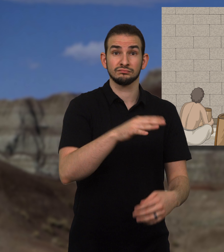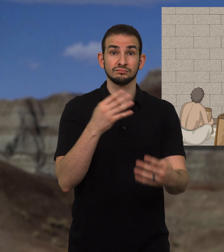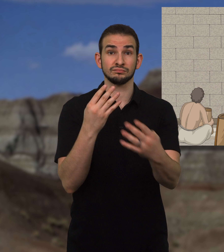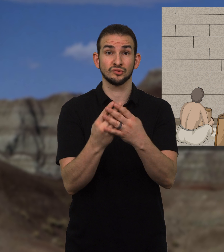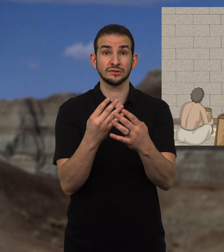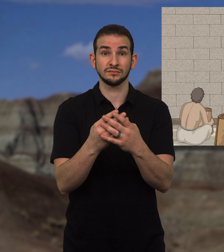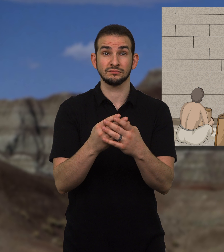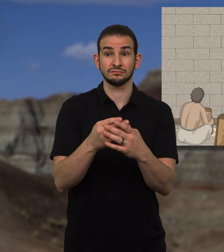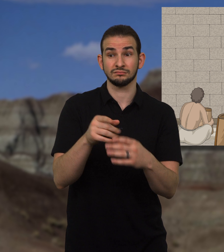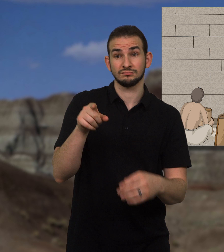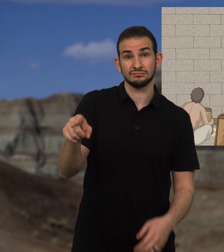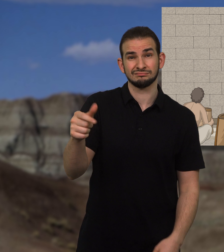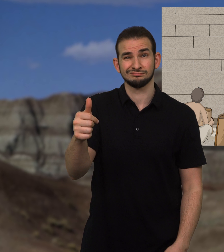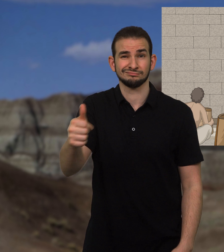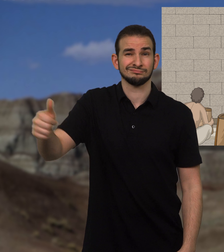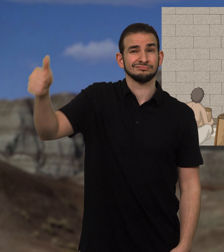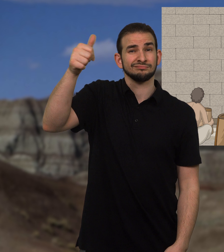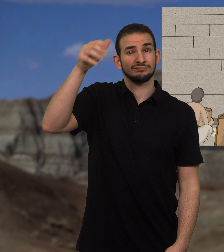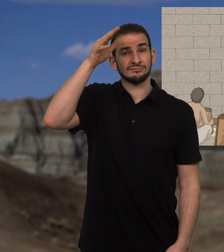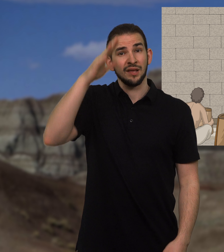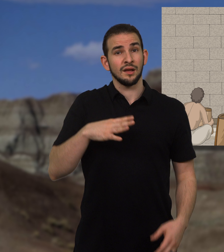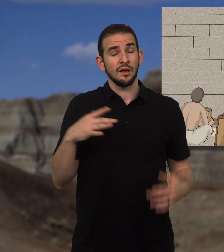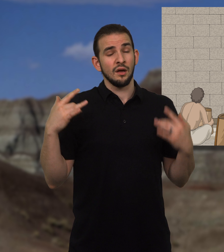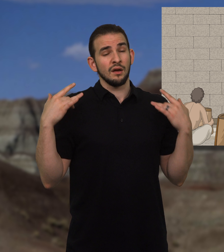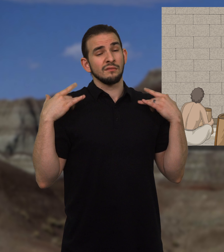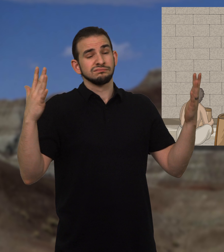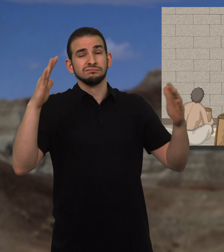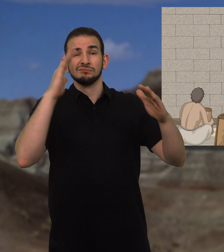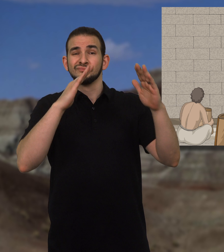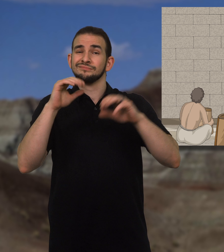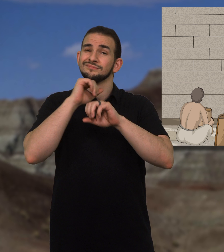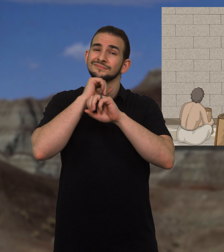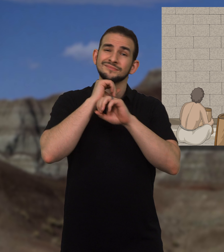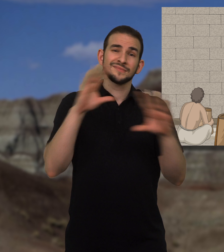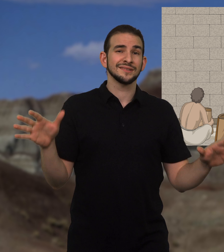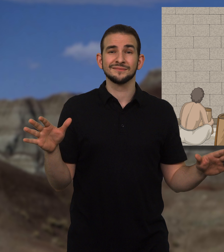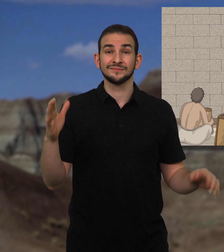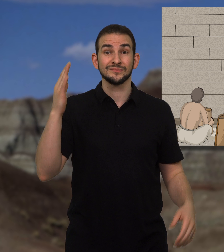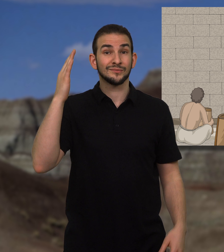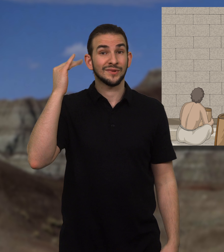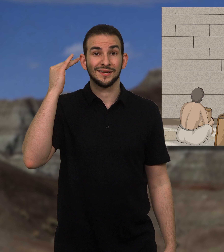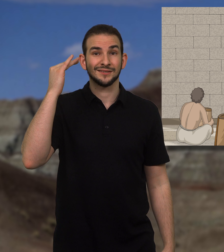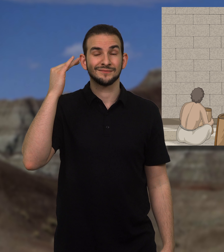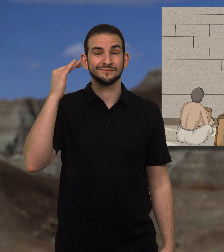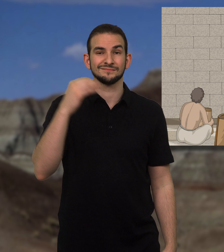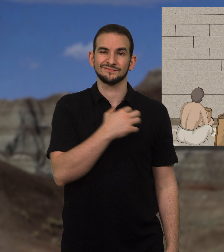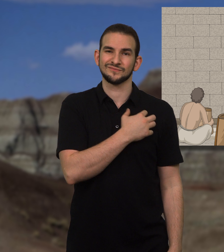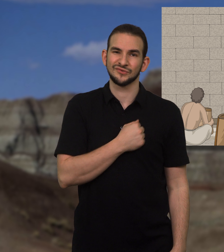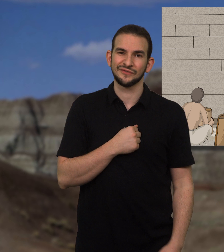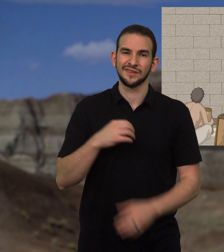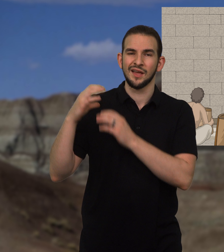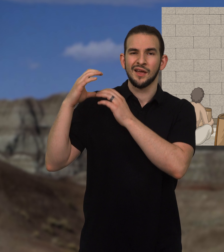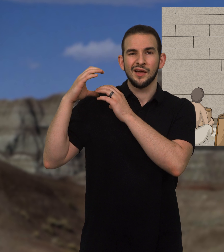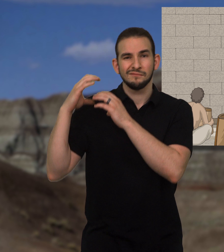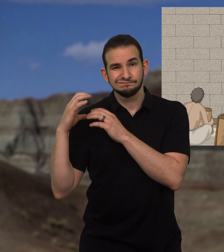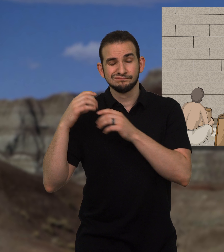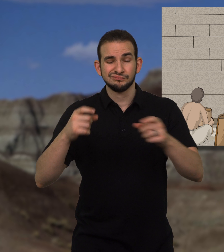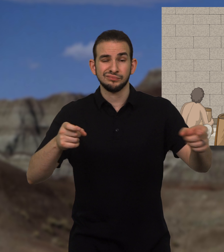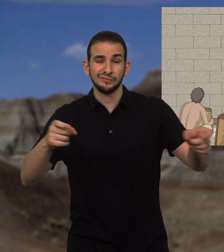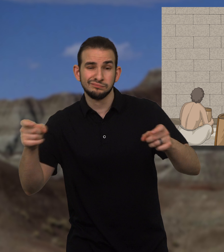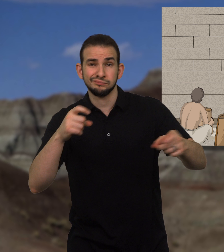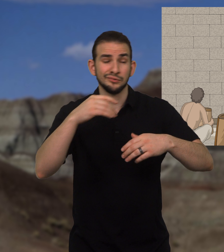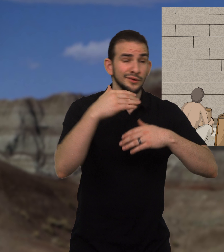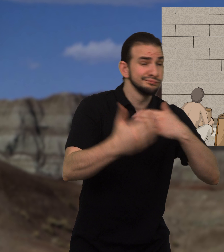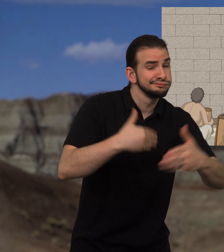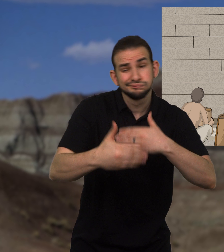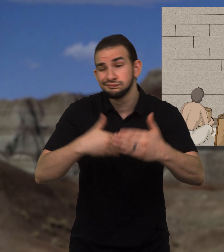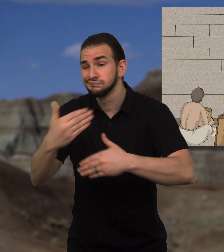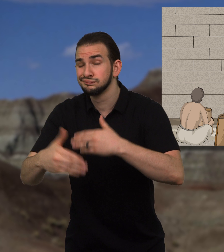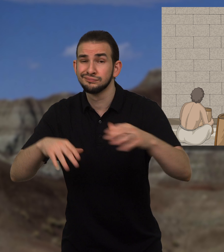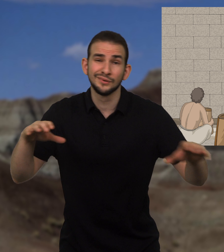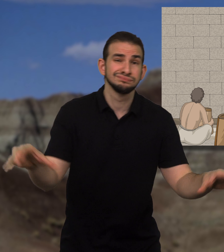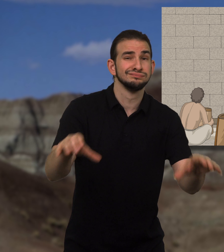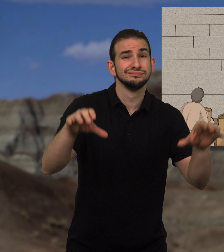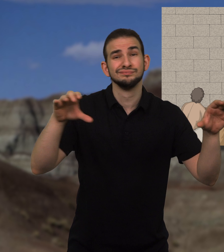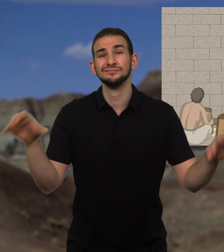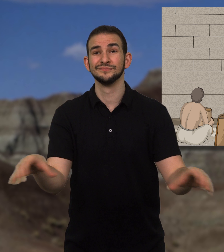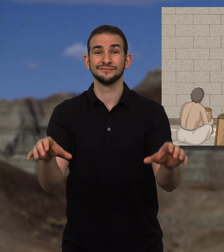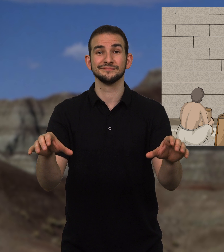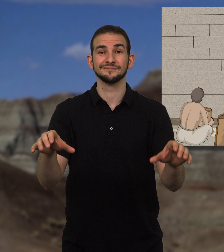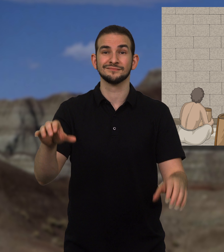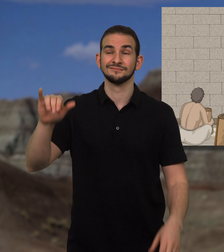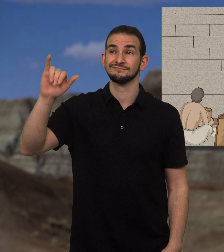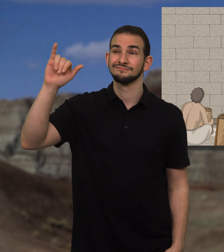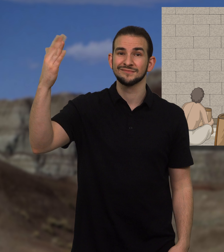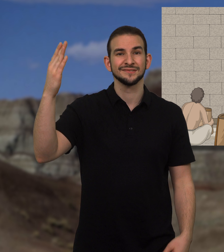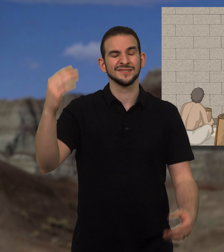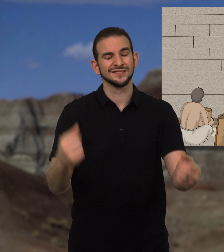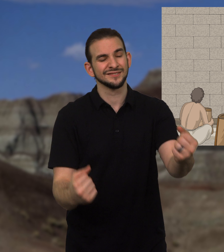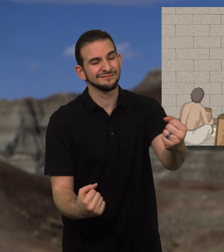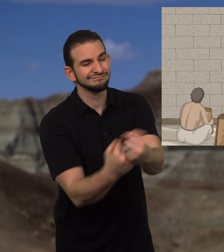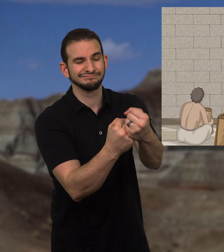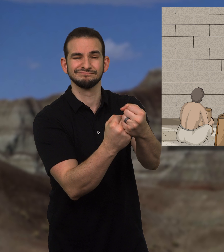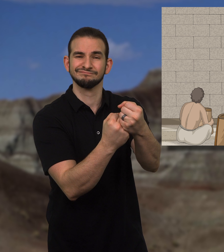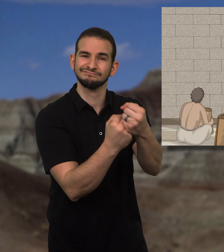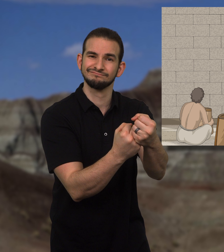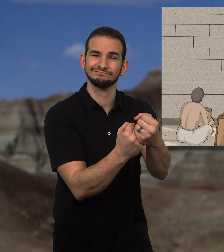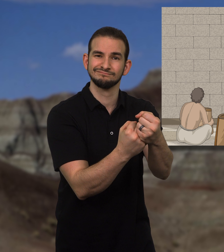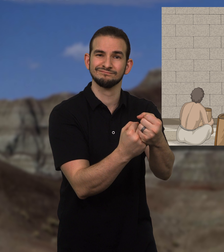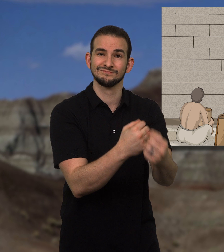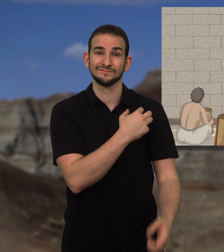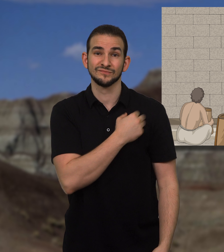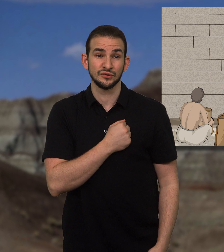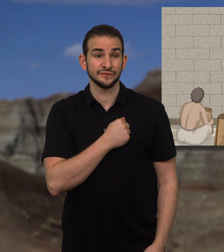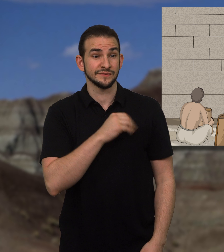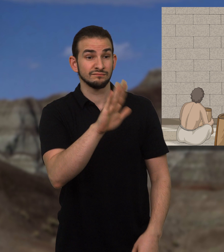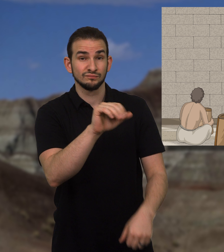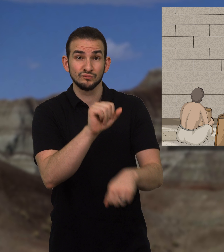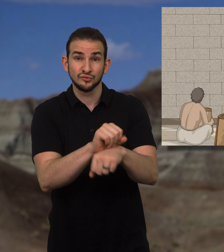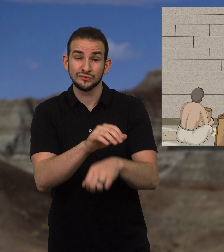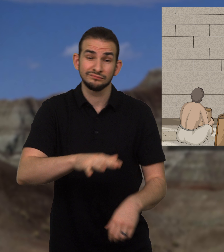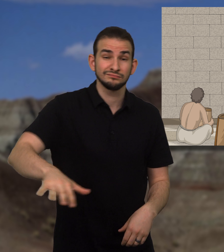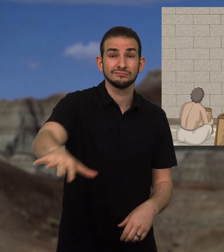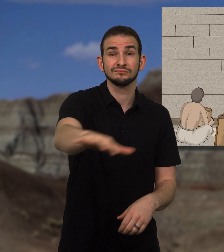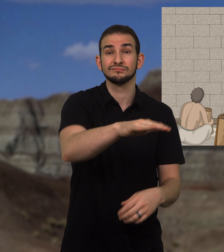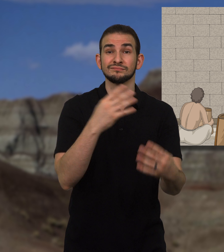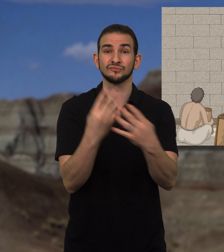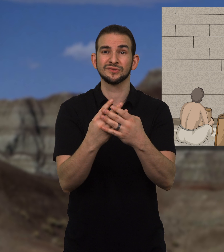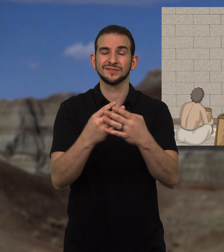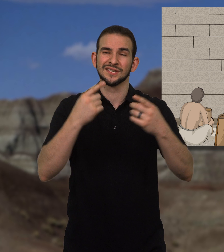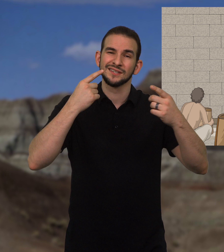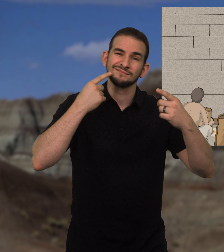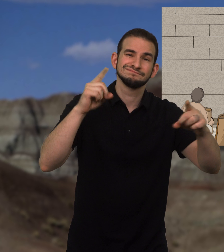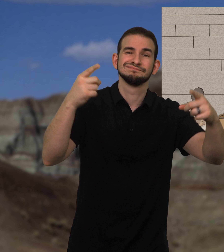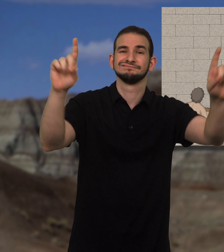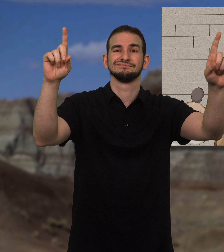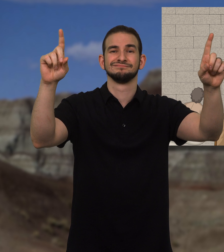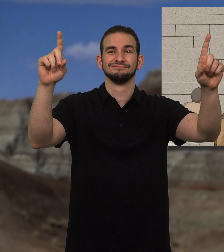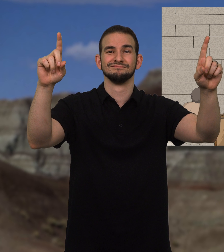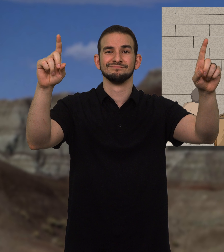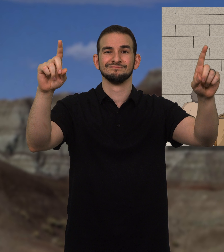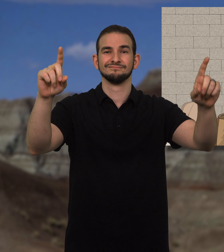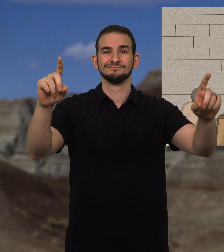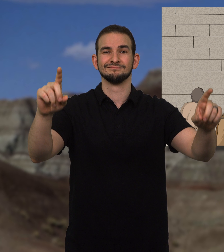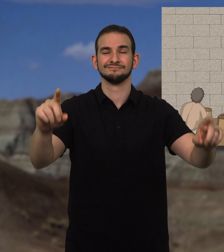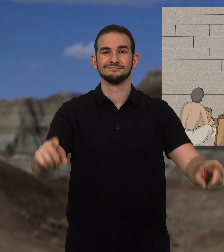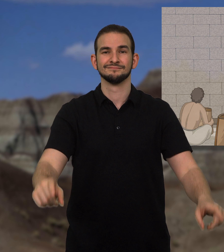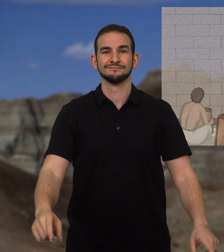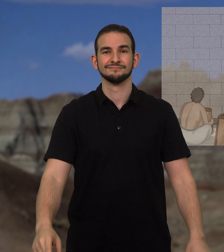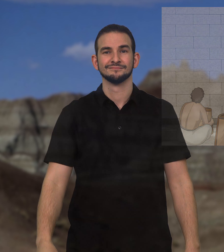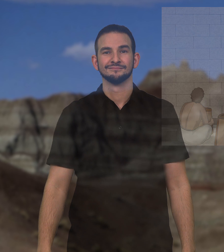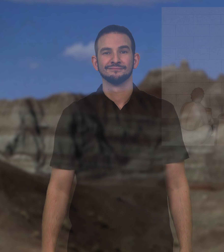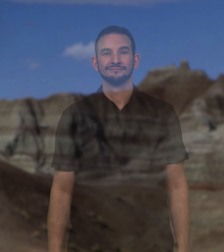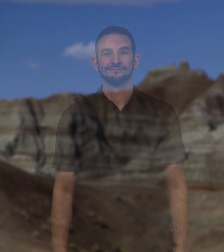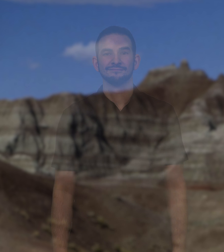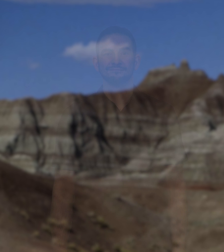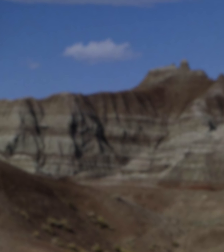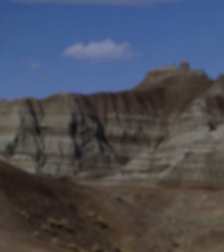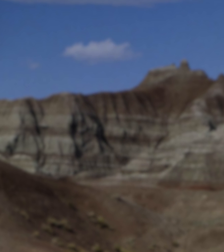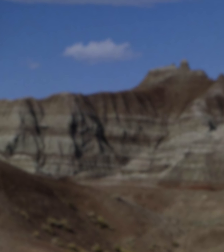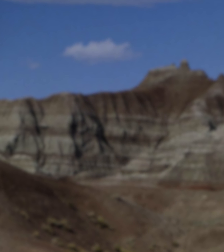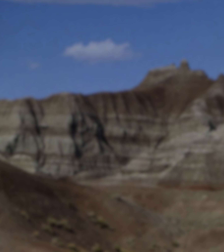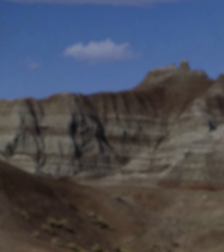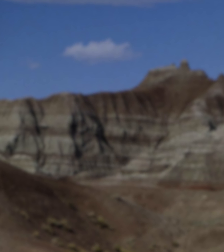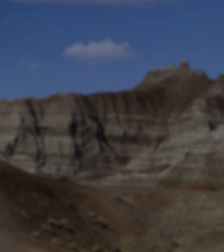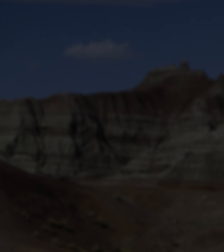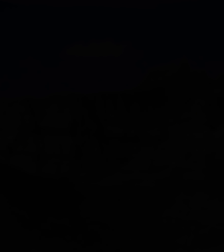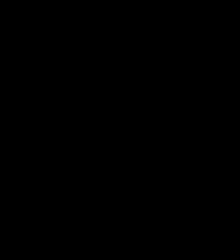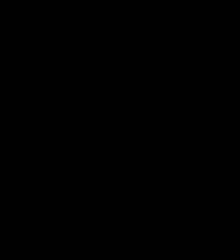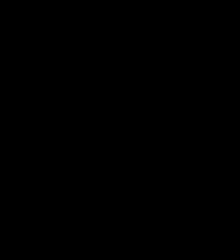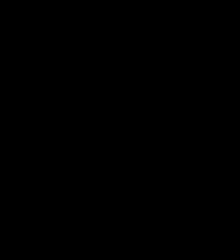The warden did not concern himself with anything under Joseph’s care, because the LORD was with Joseph and gave him success in whatever he did.